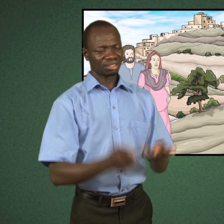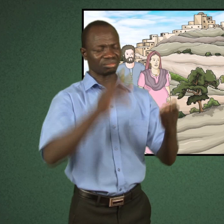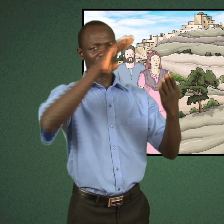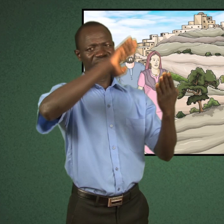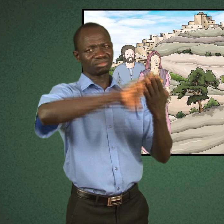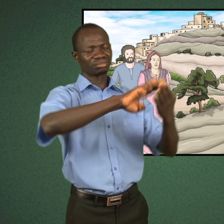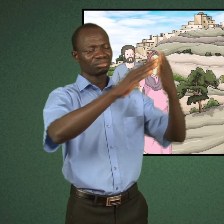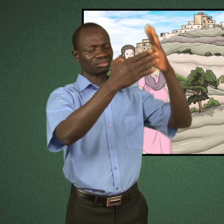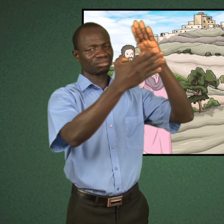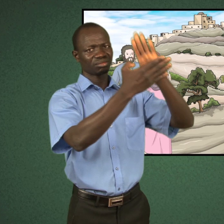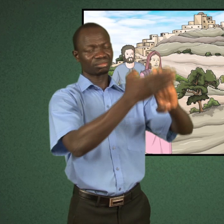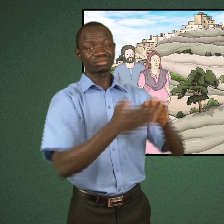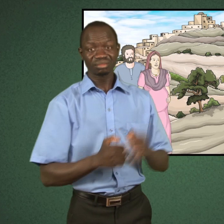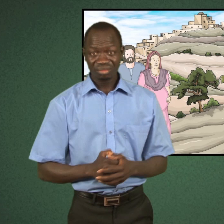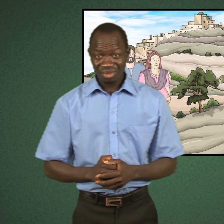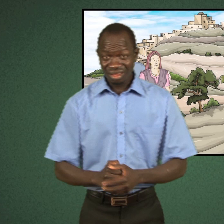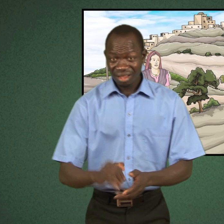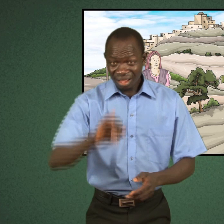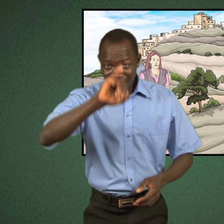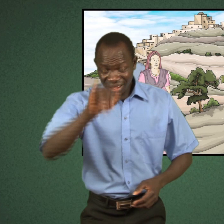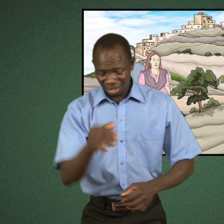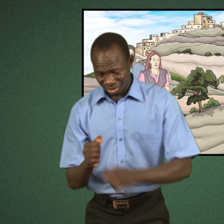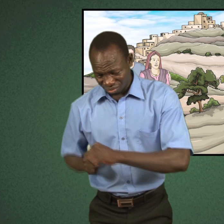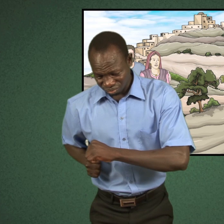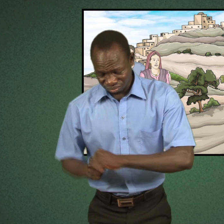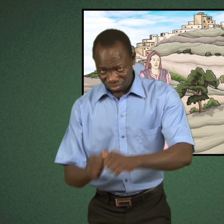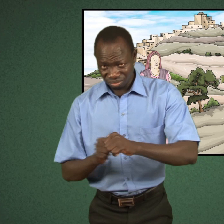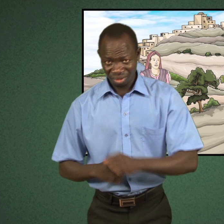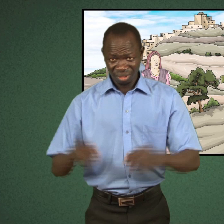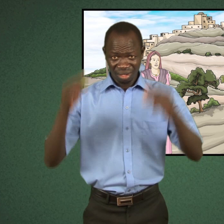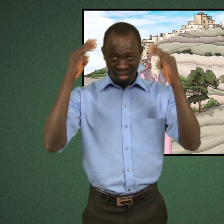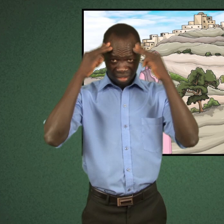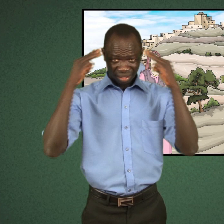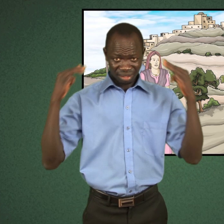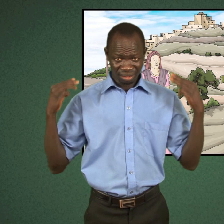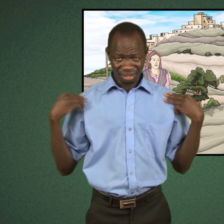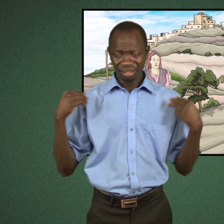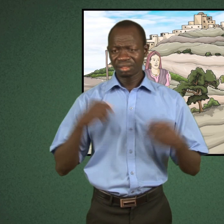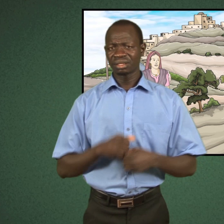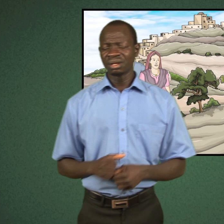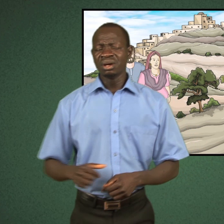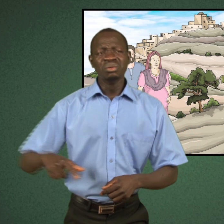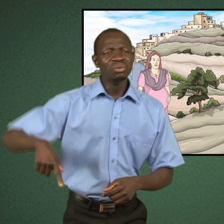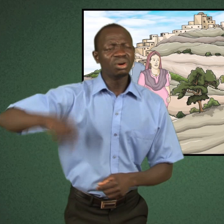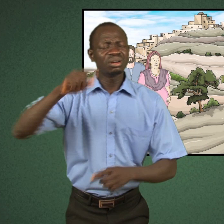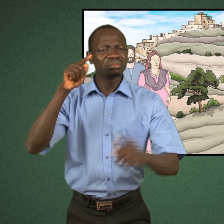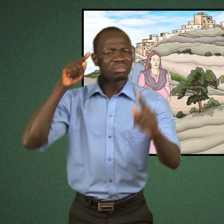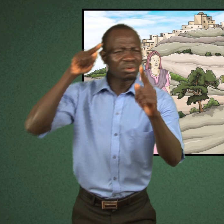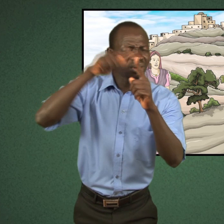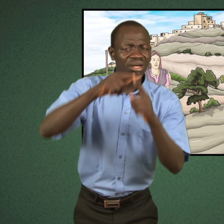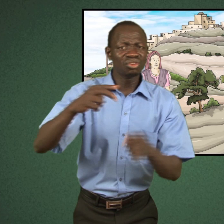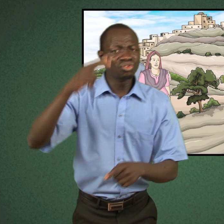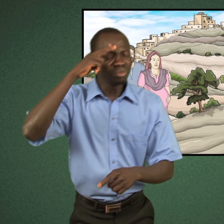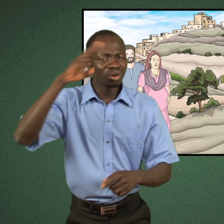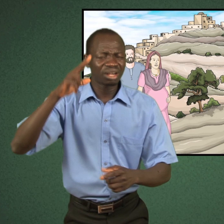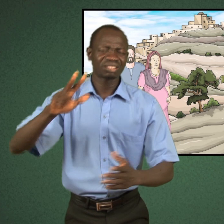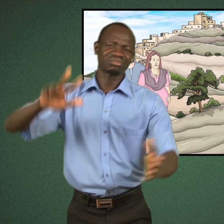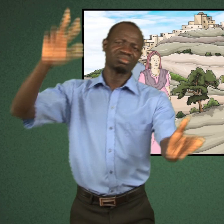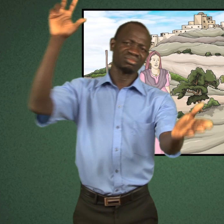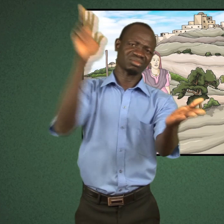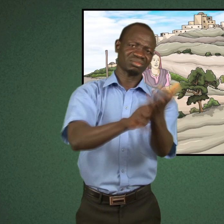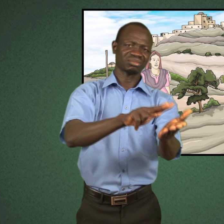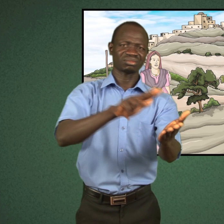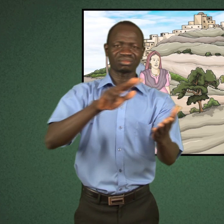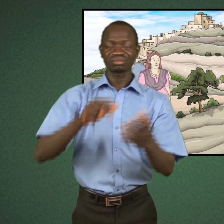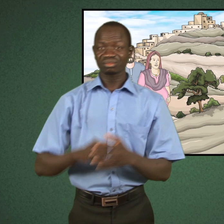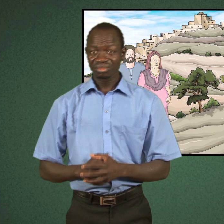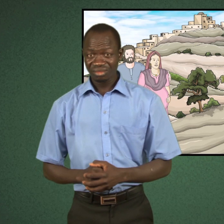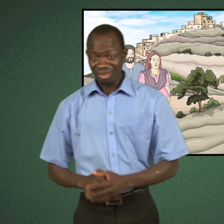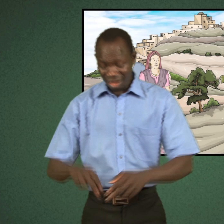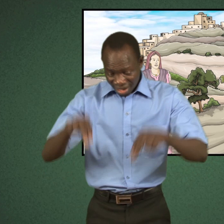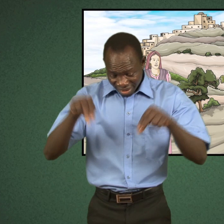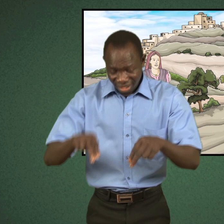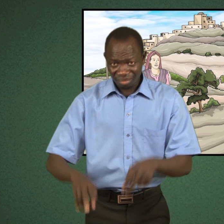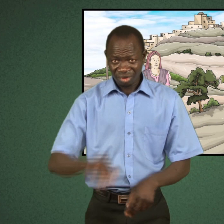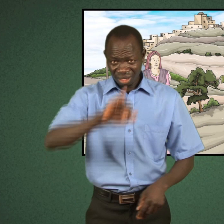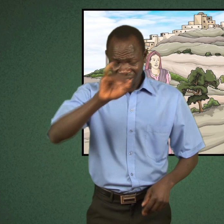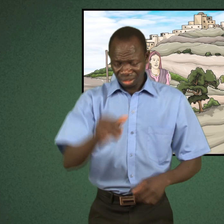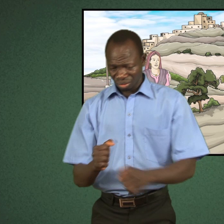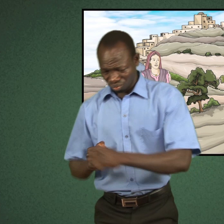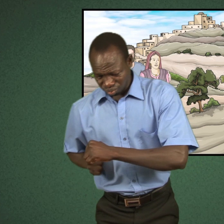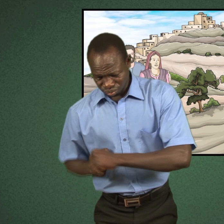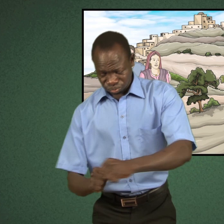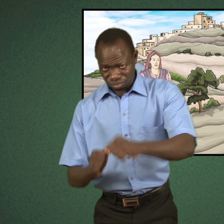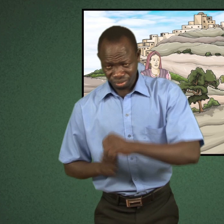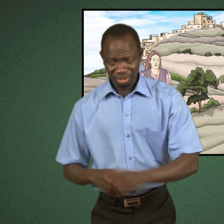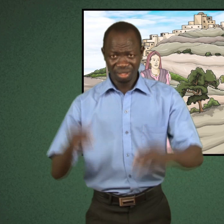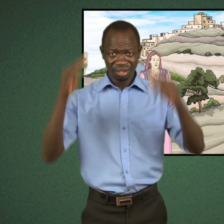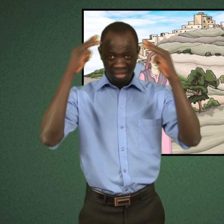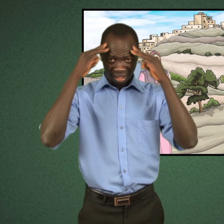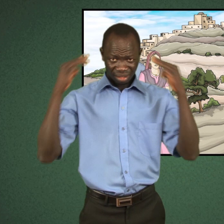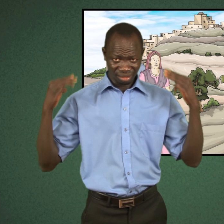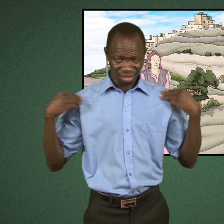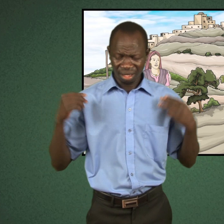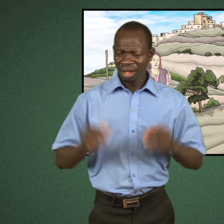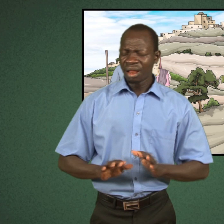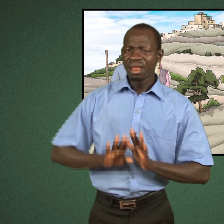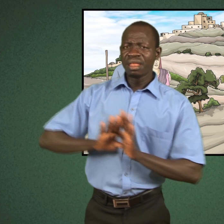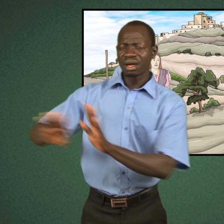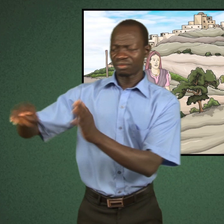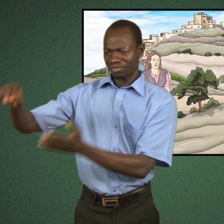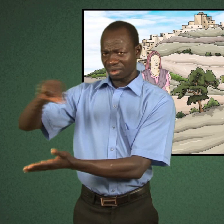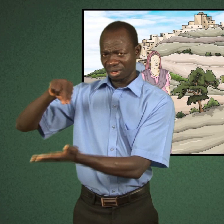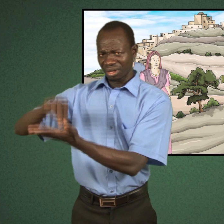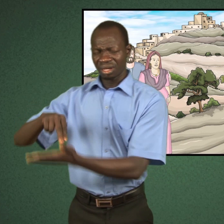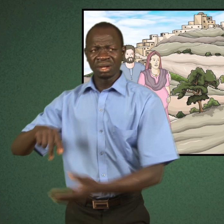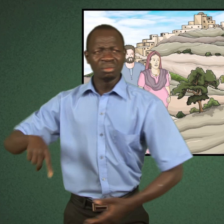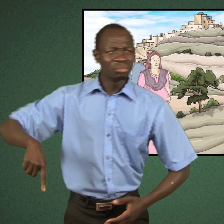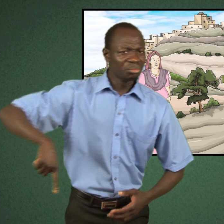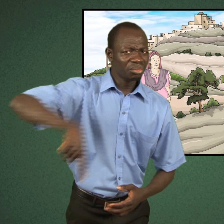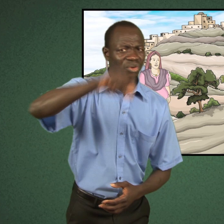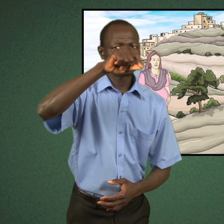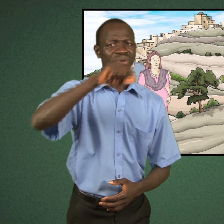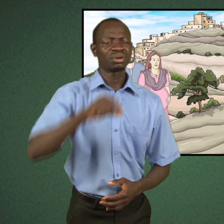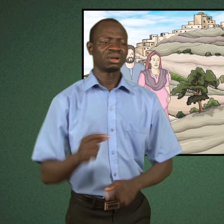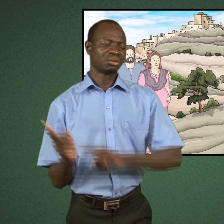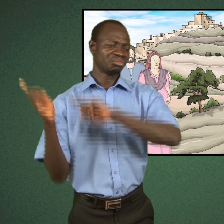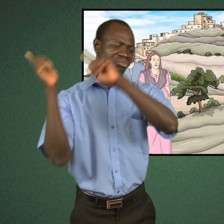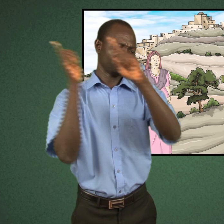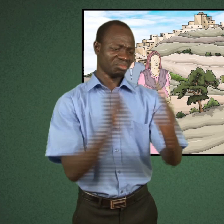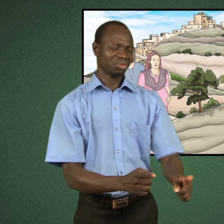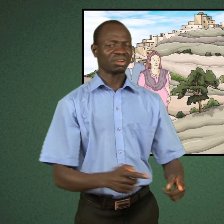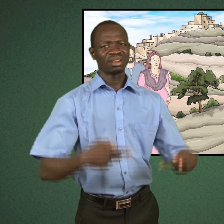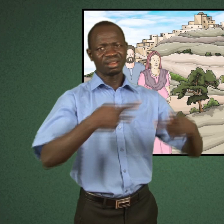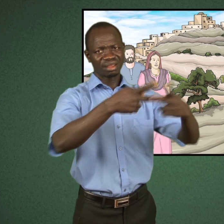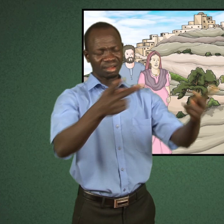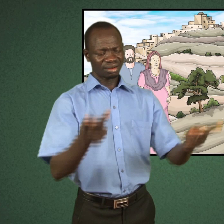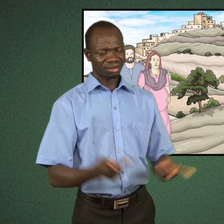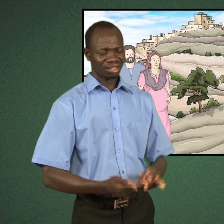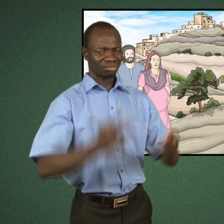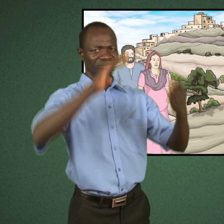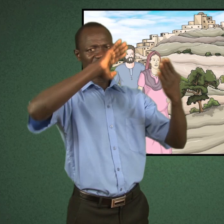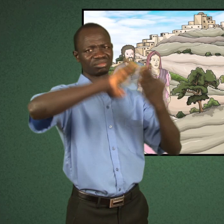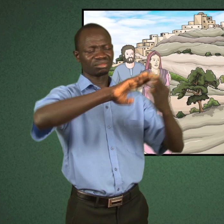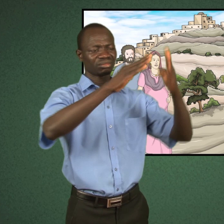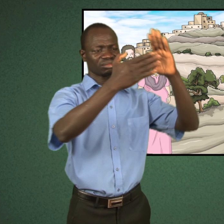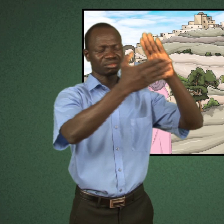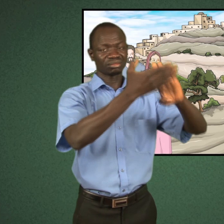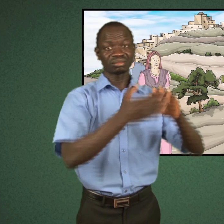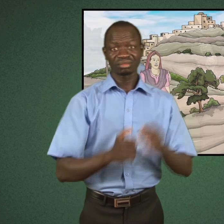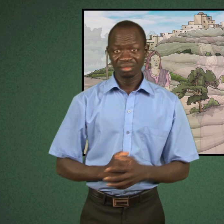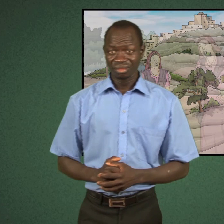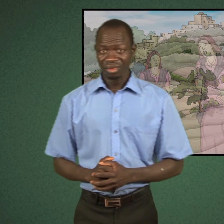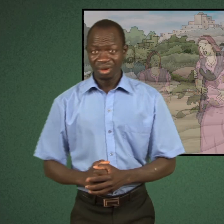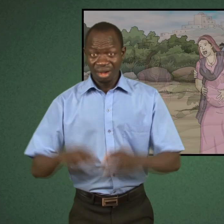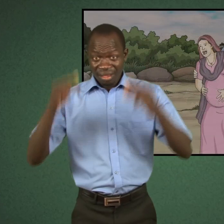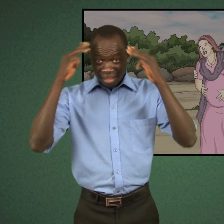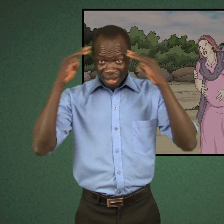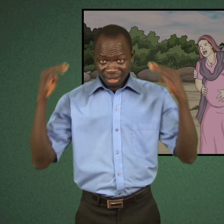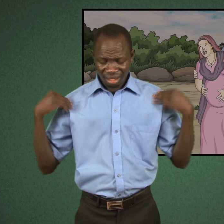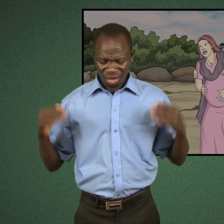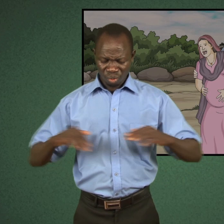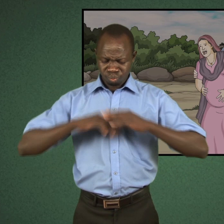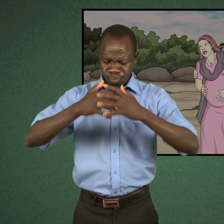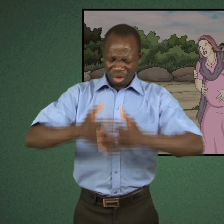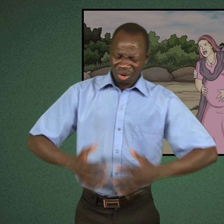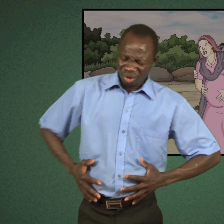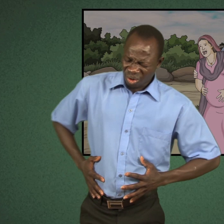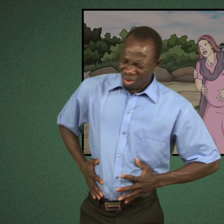He went there to register with Mary, who was pledged to him in marriage and was expecting a child.